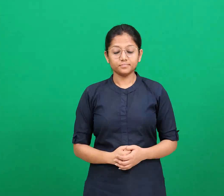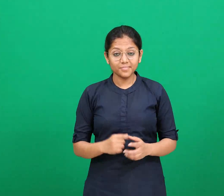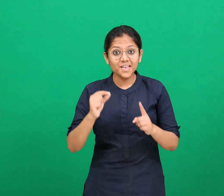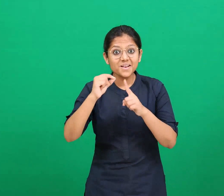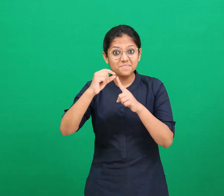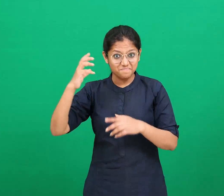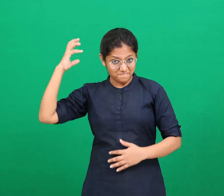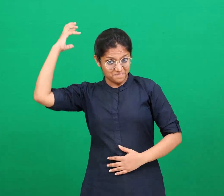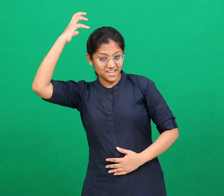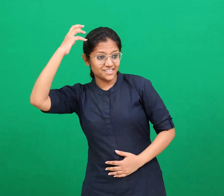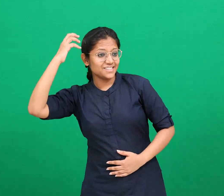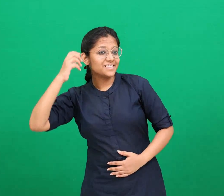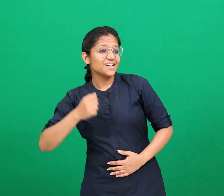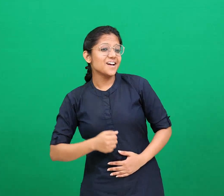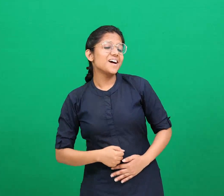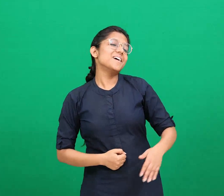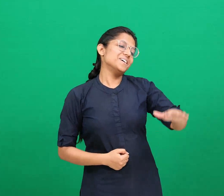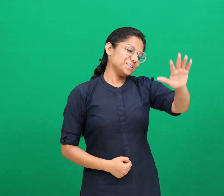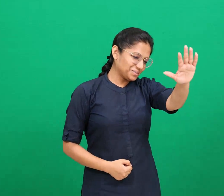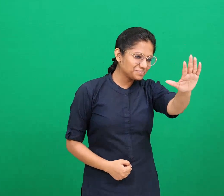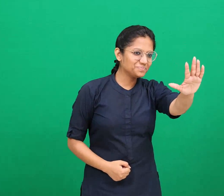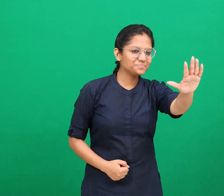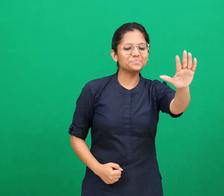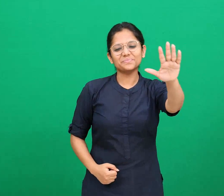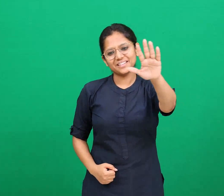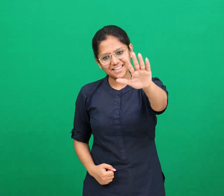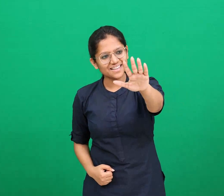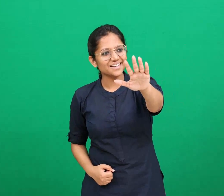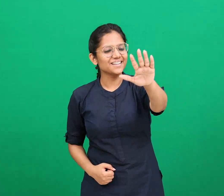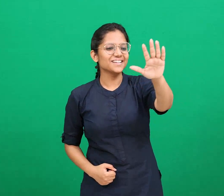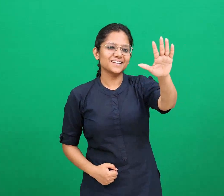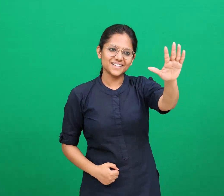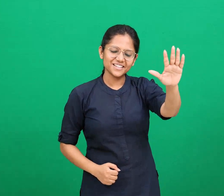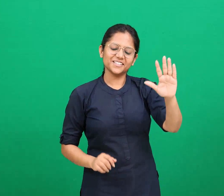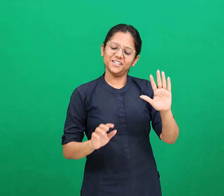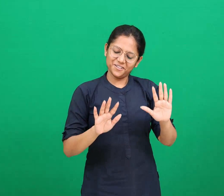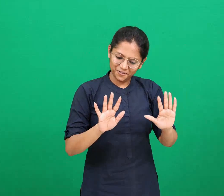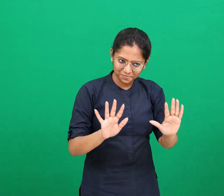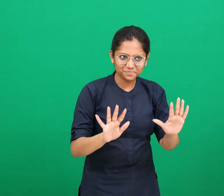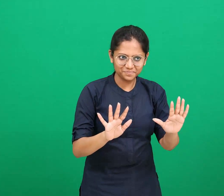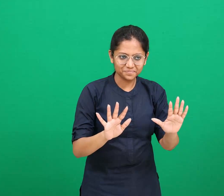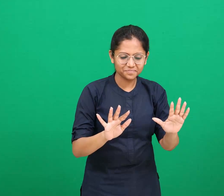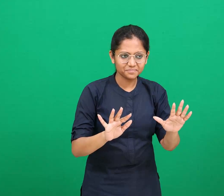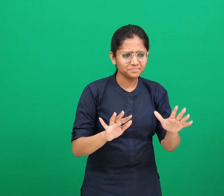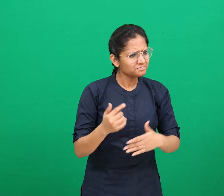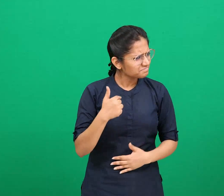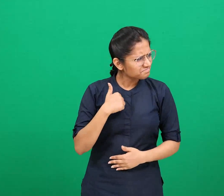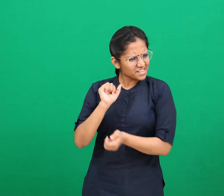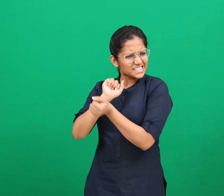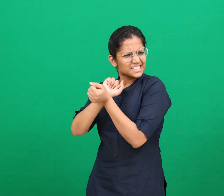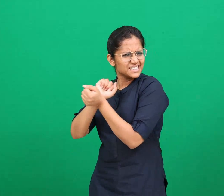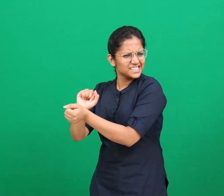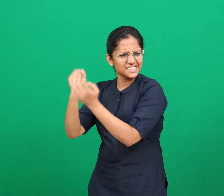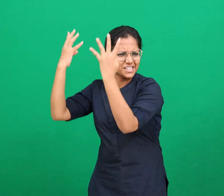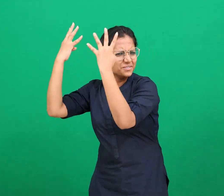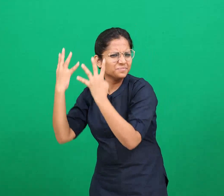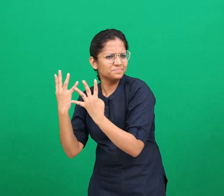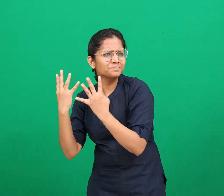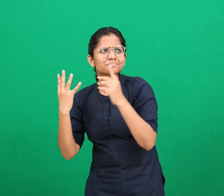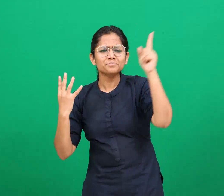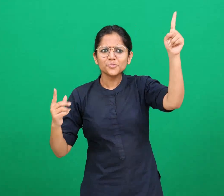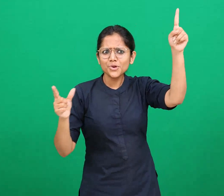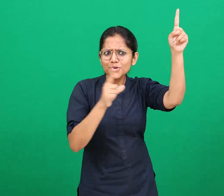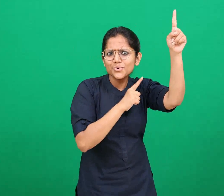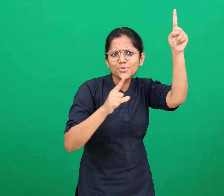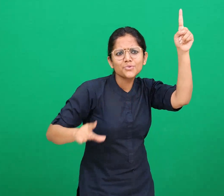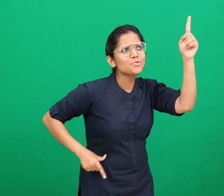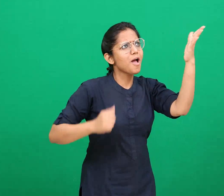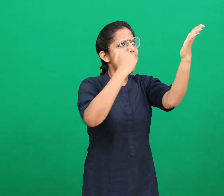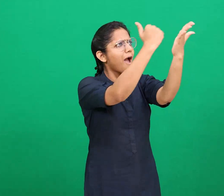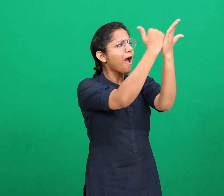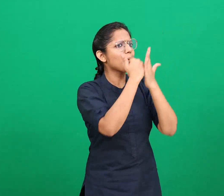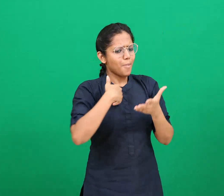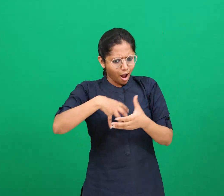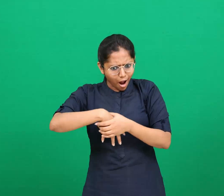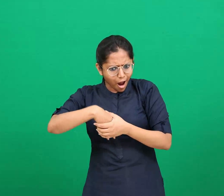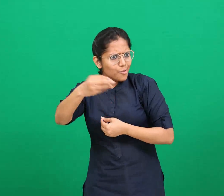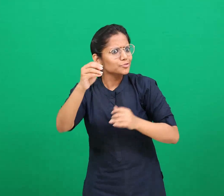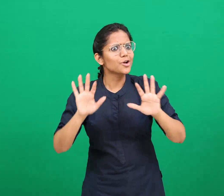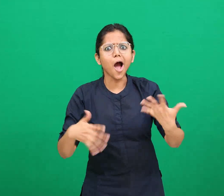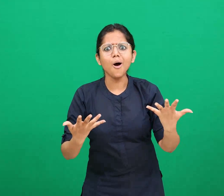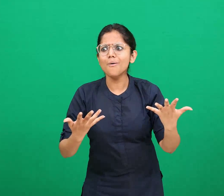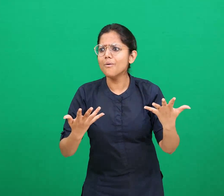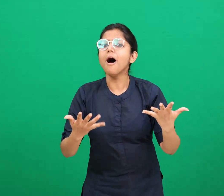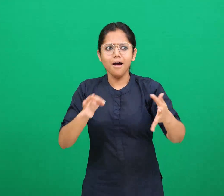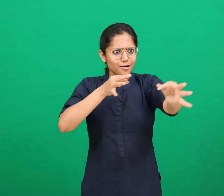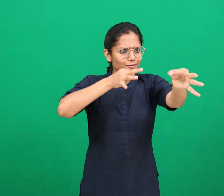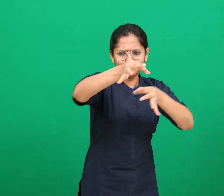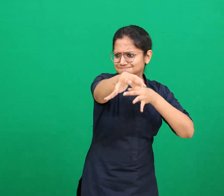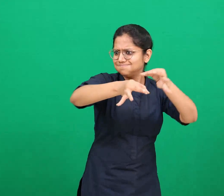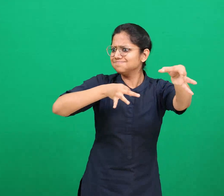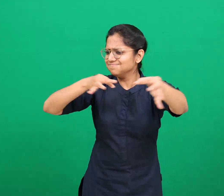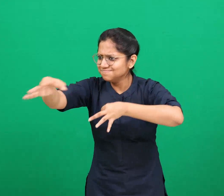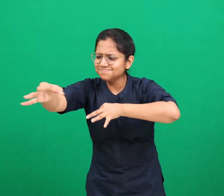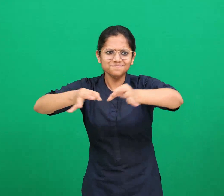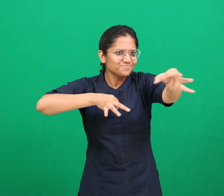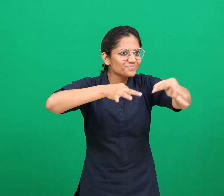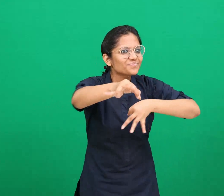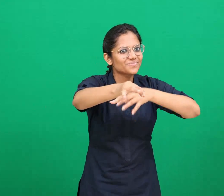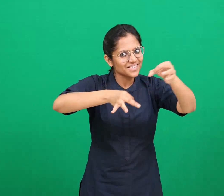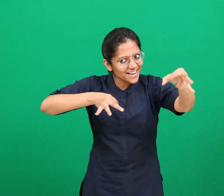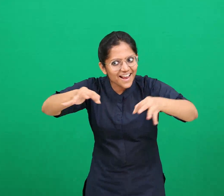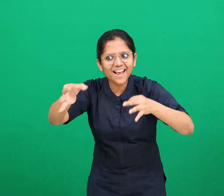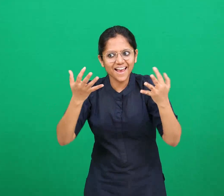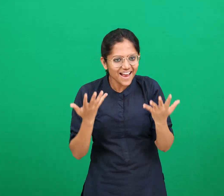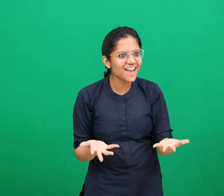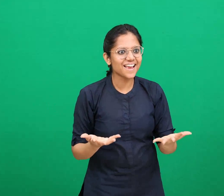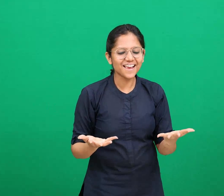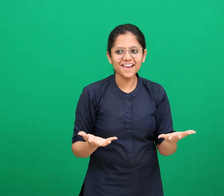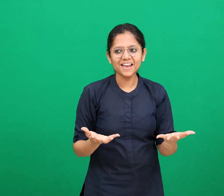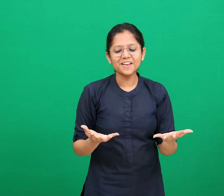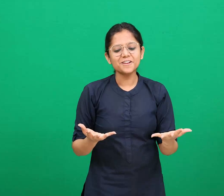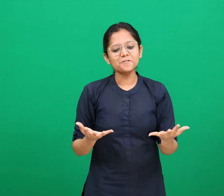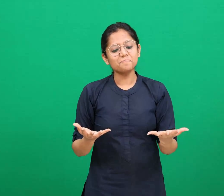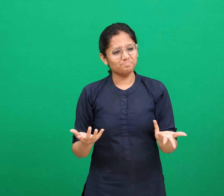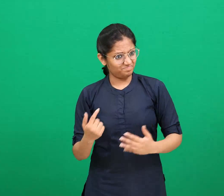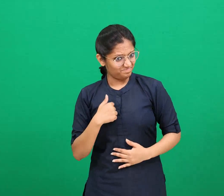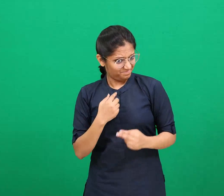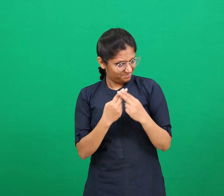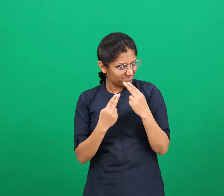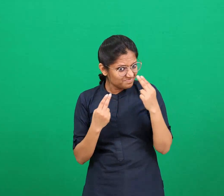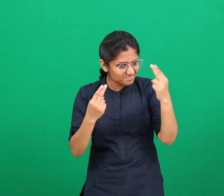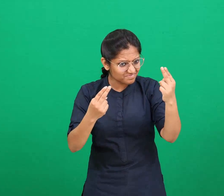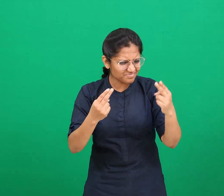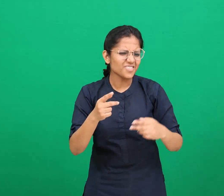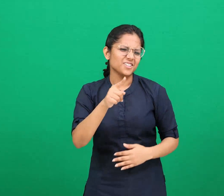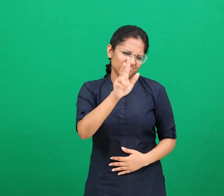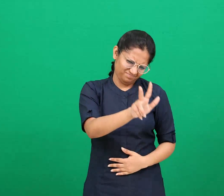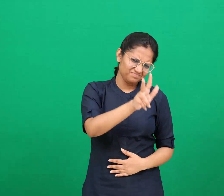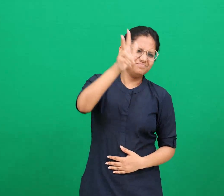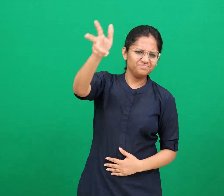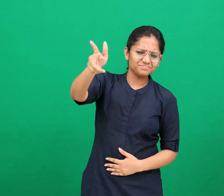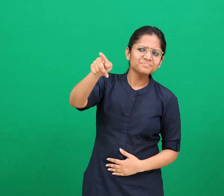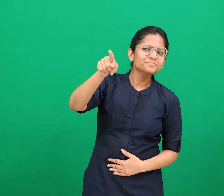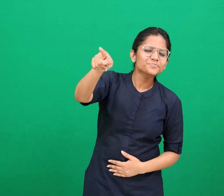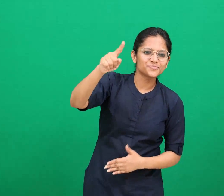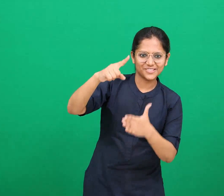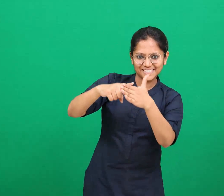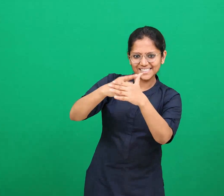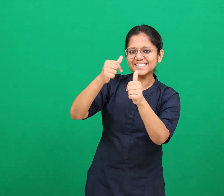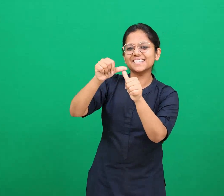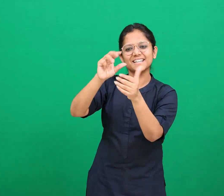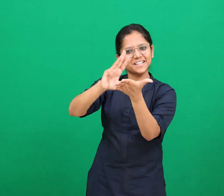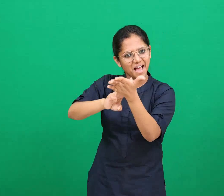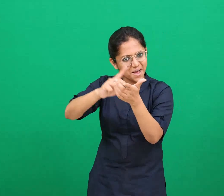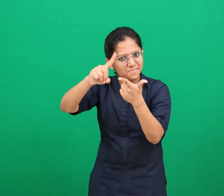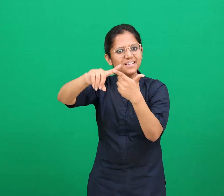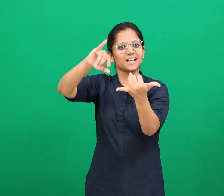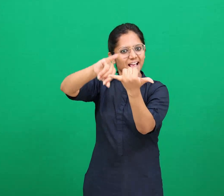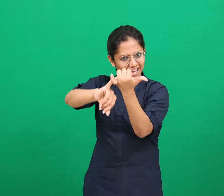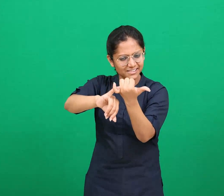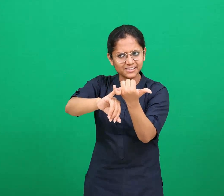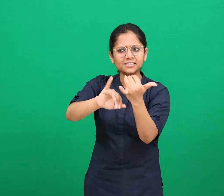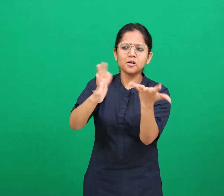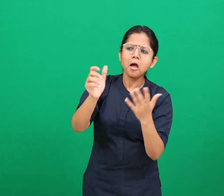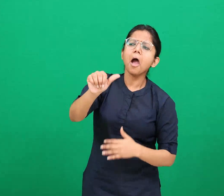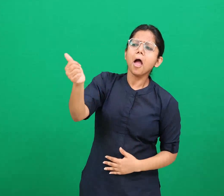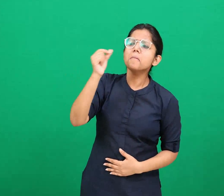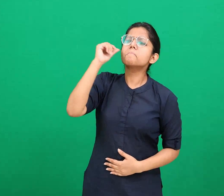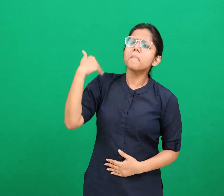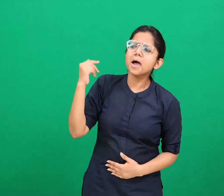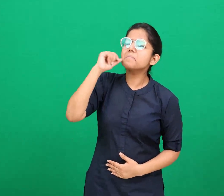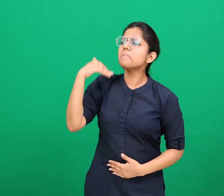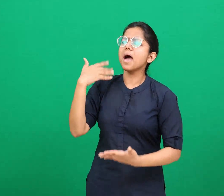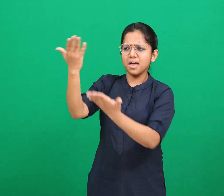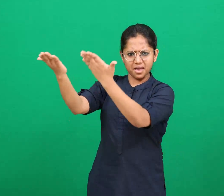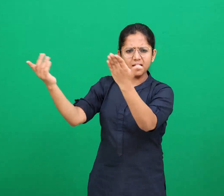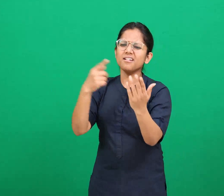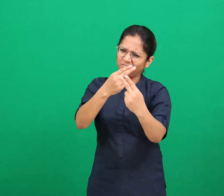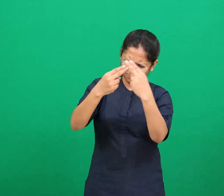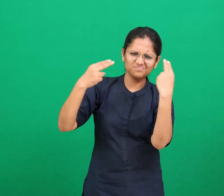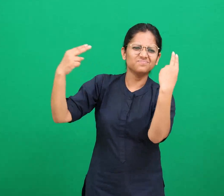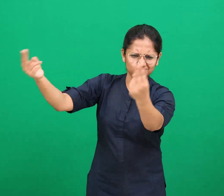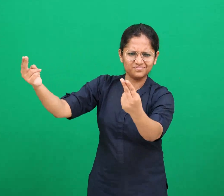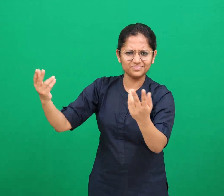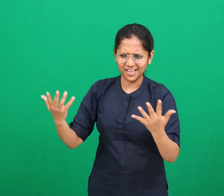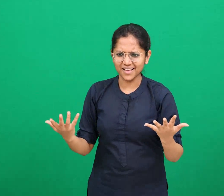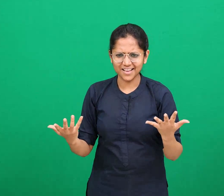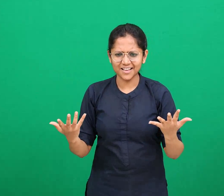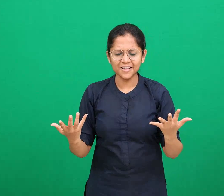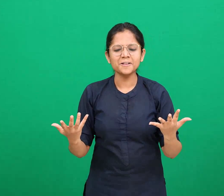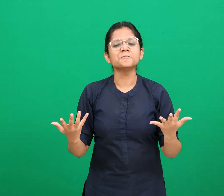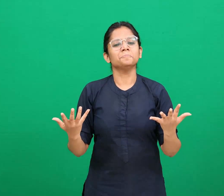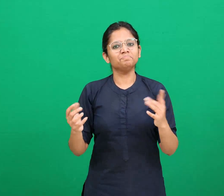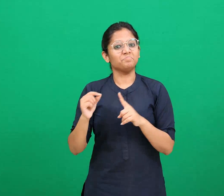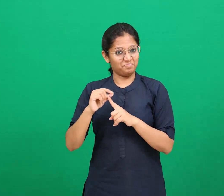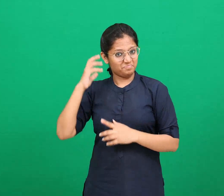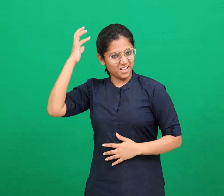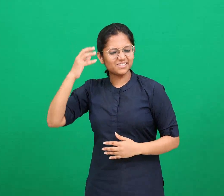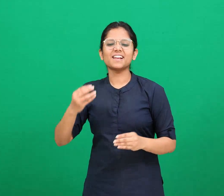Peter motioned with his hand for silence, and he described how the Lord had brought him out of the prison.